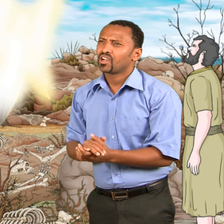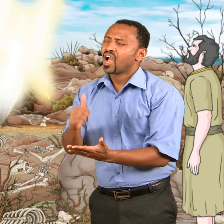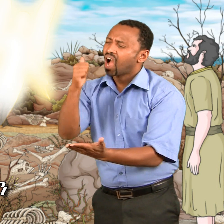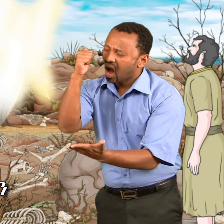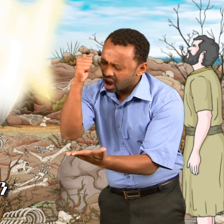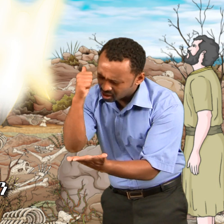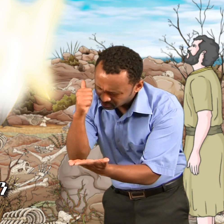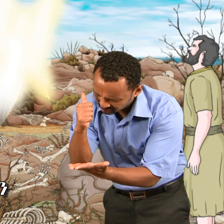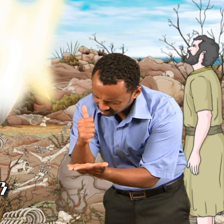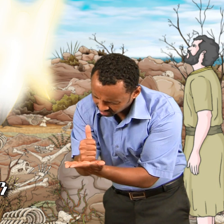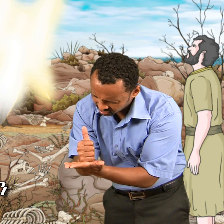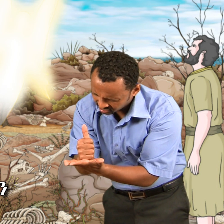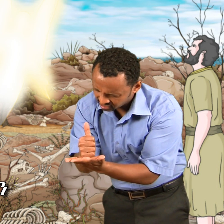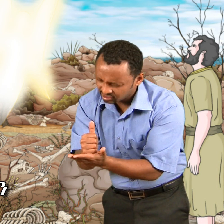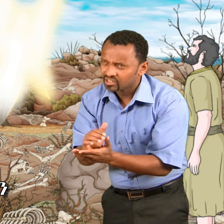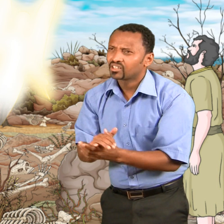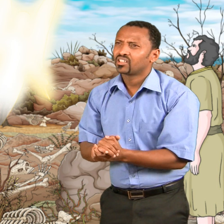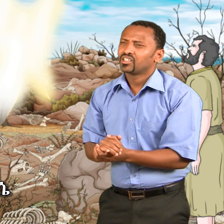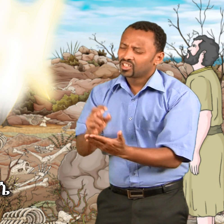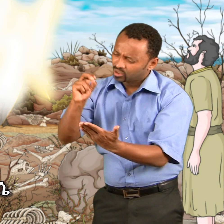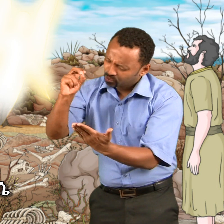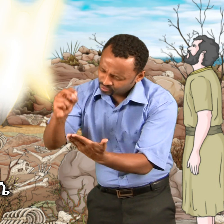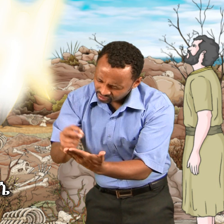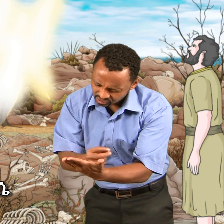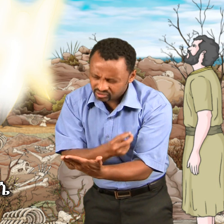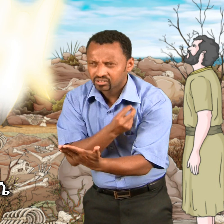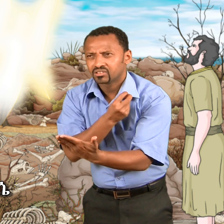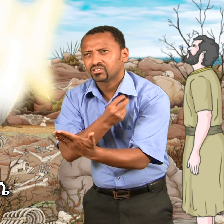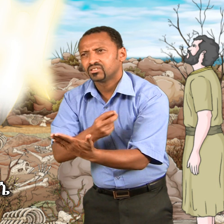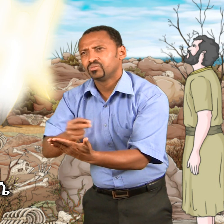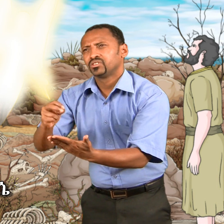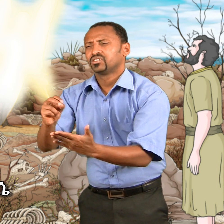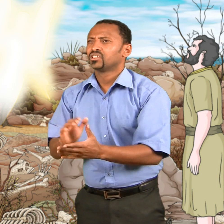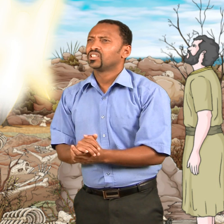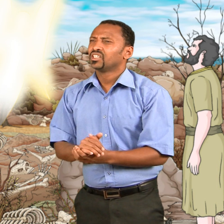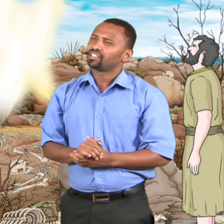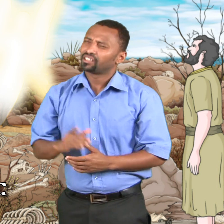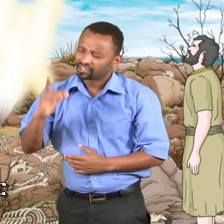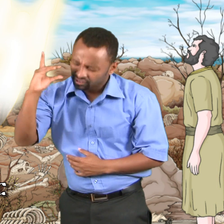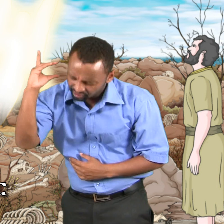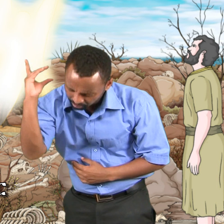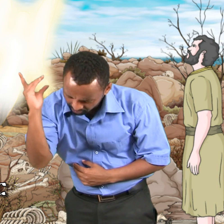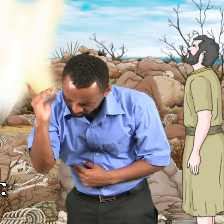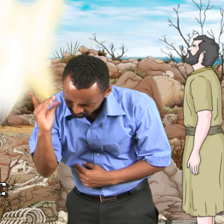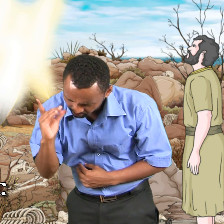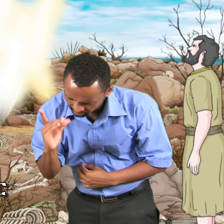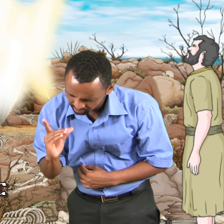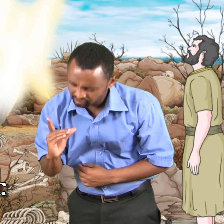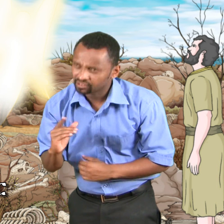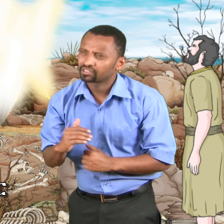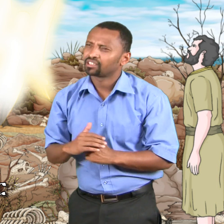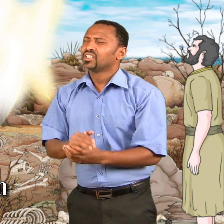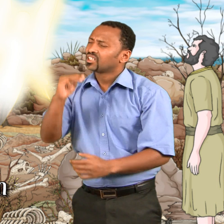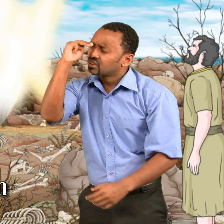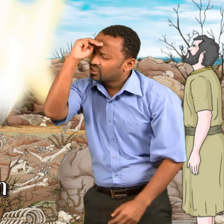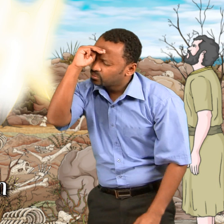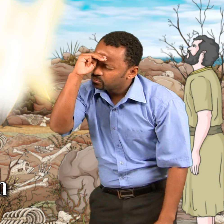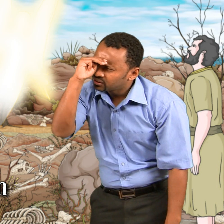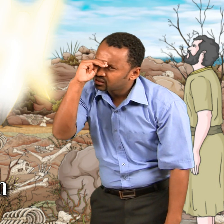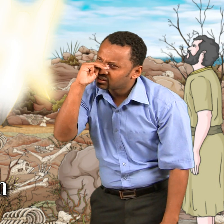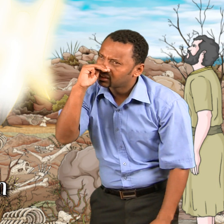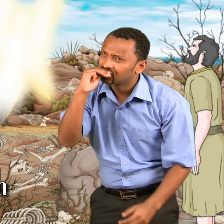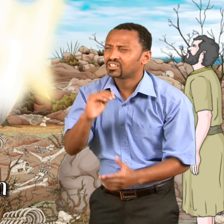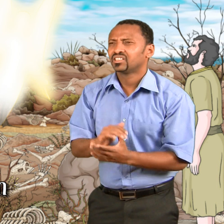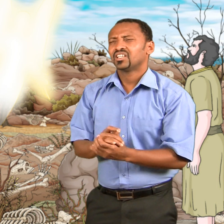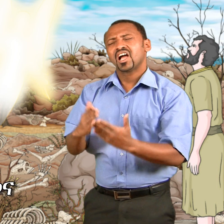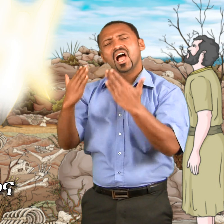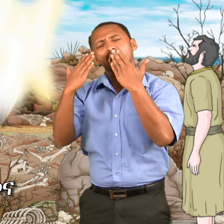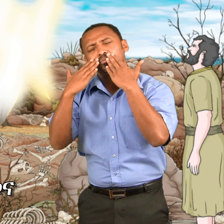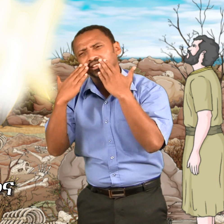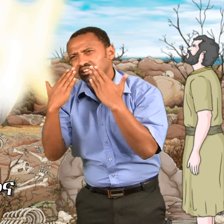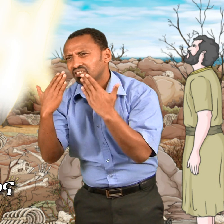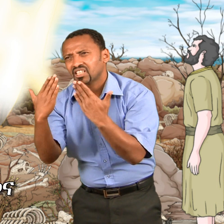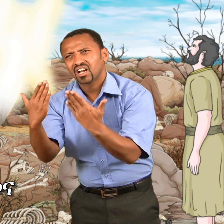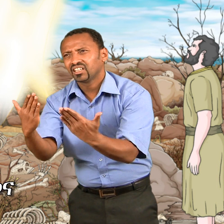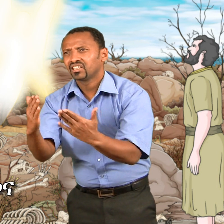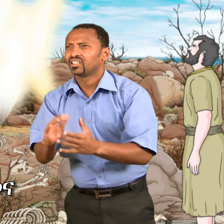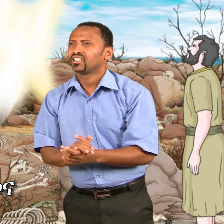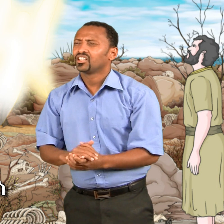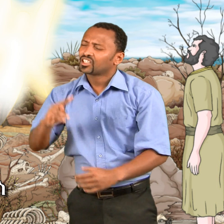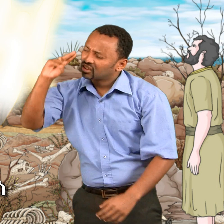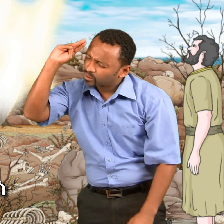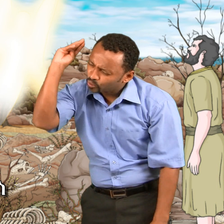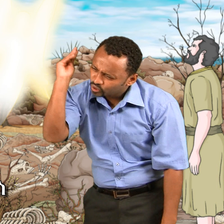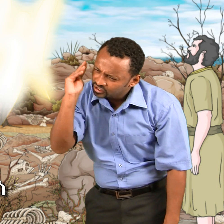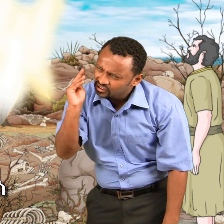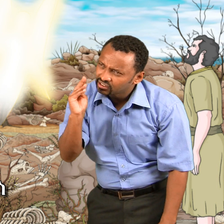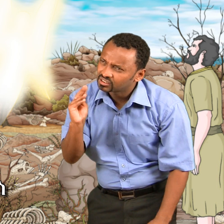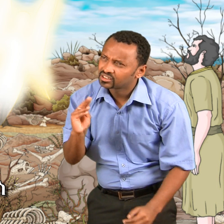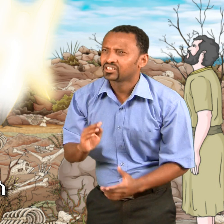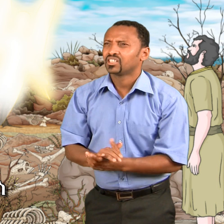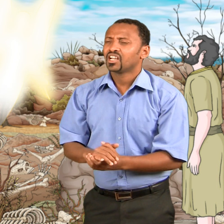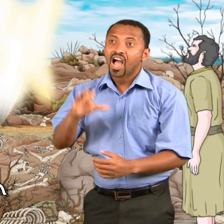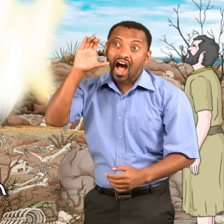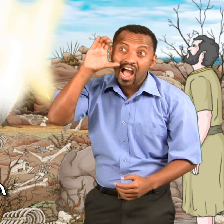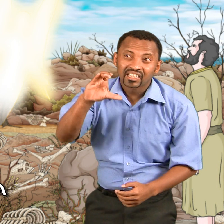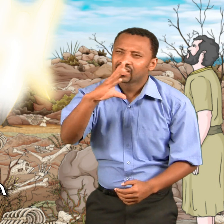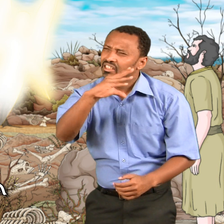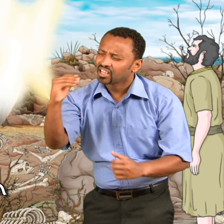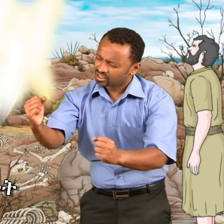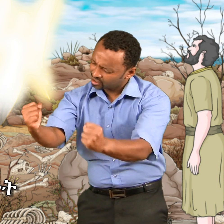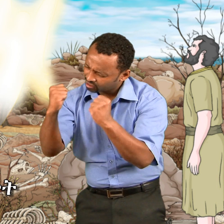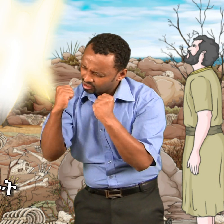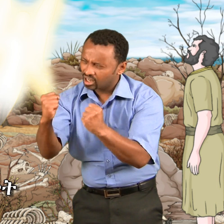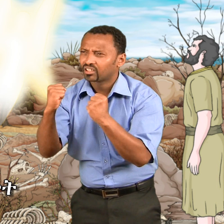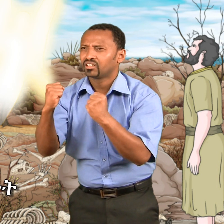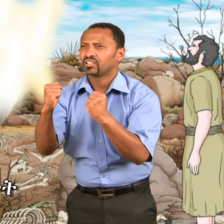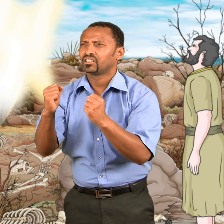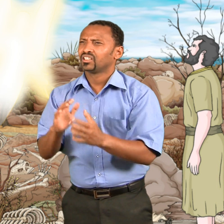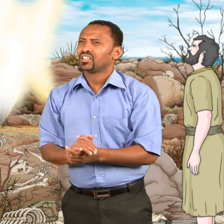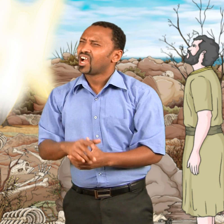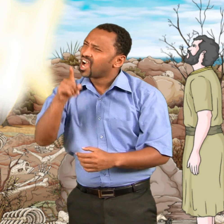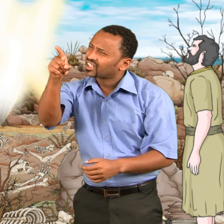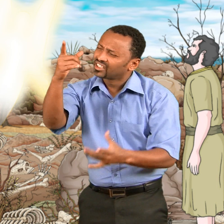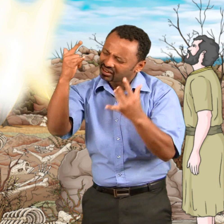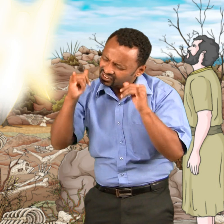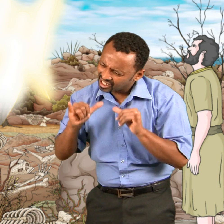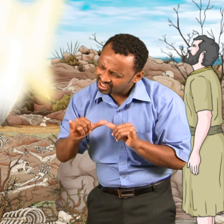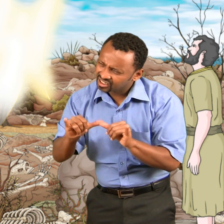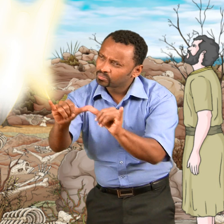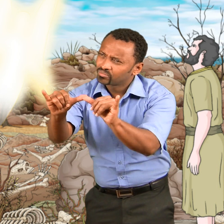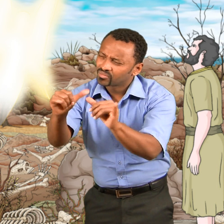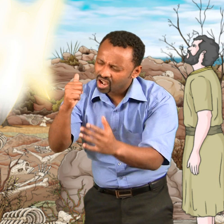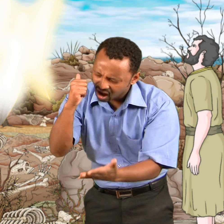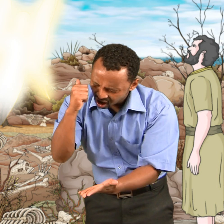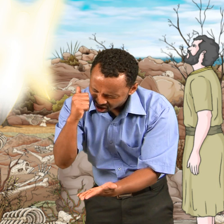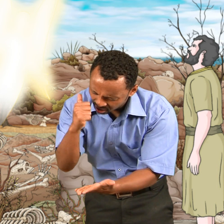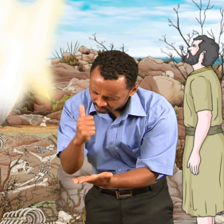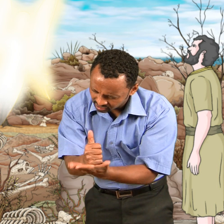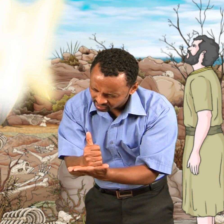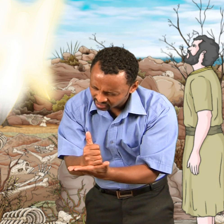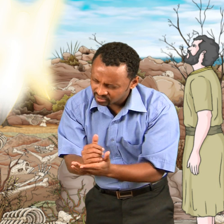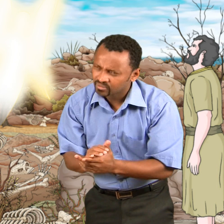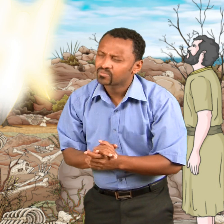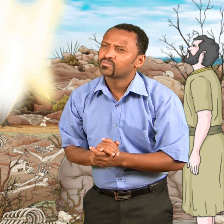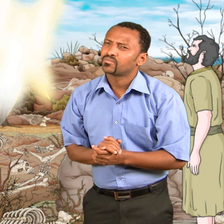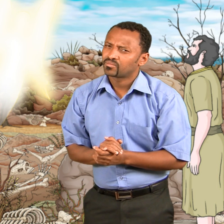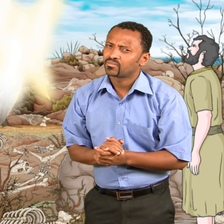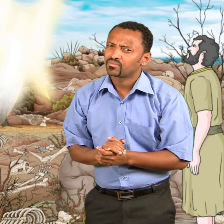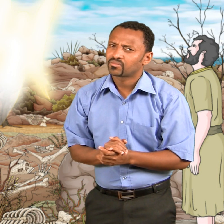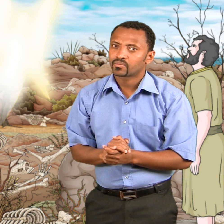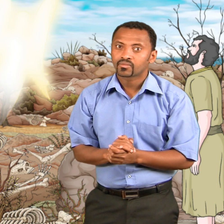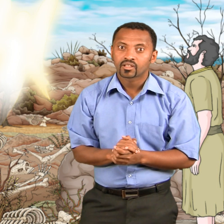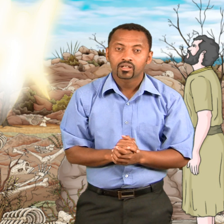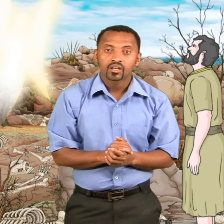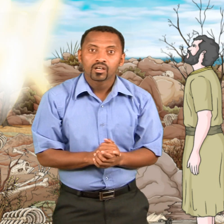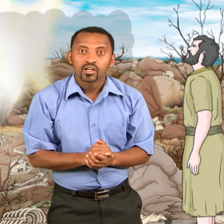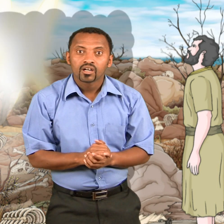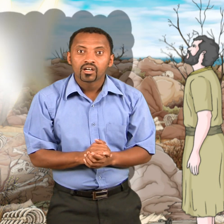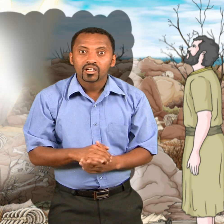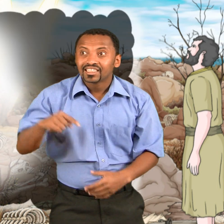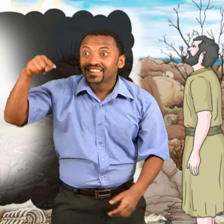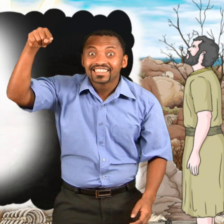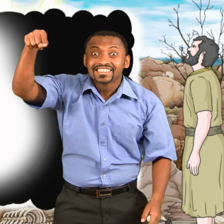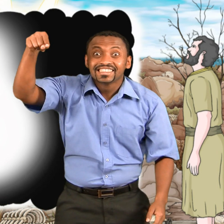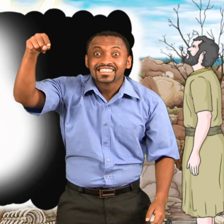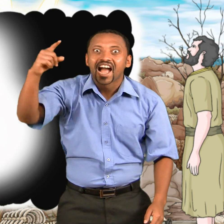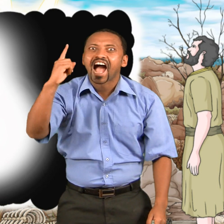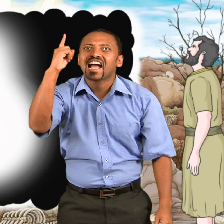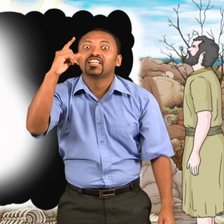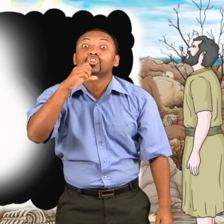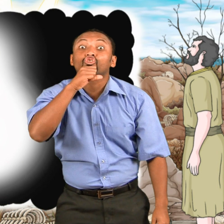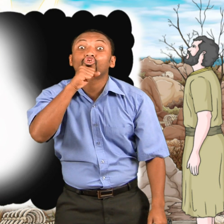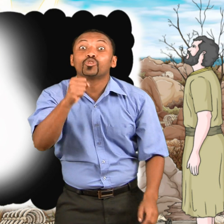Blessing and glory and wisdom and thanks and honor and power and strength be to our God forever and ever! Amen.”